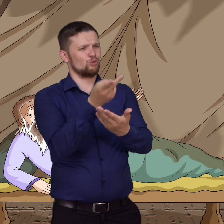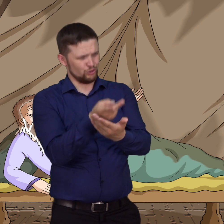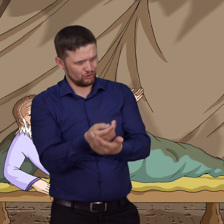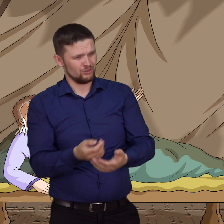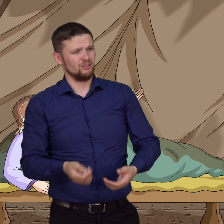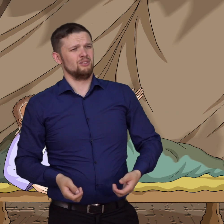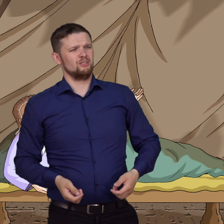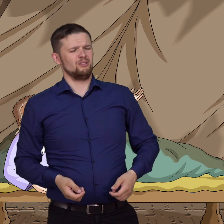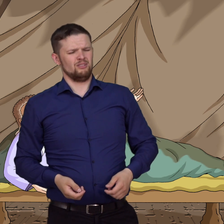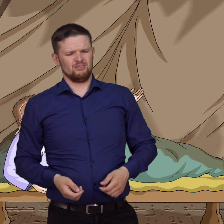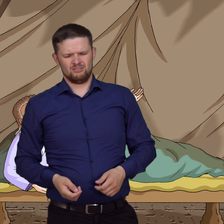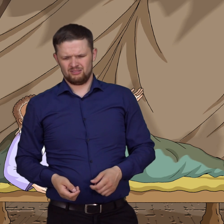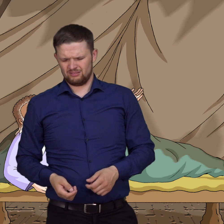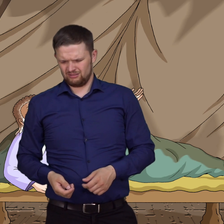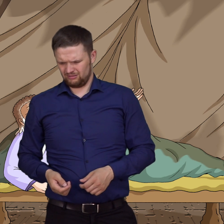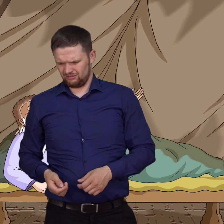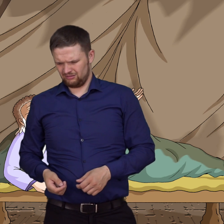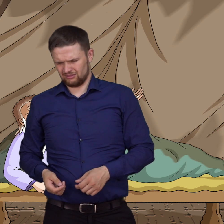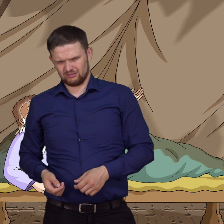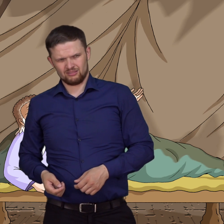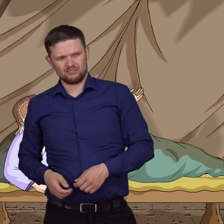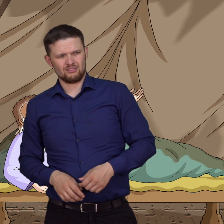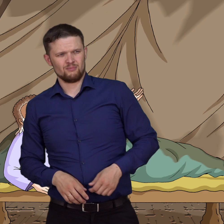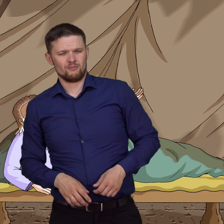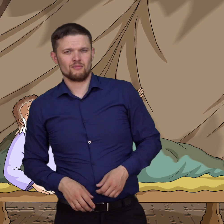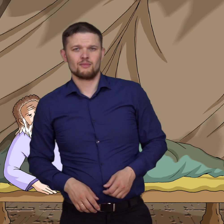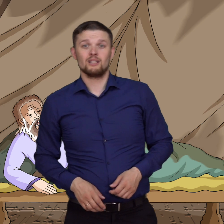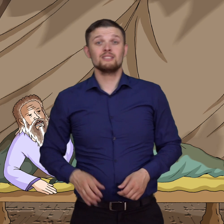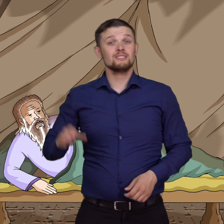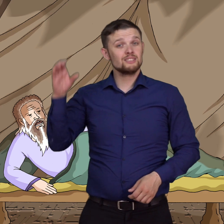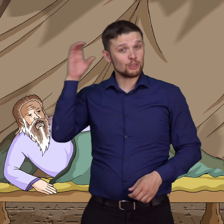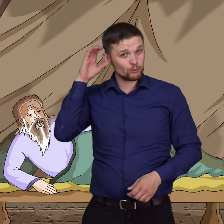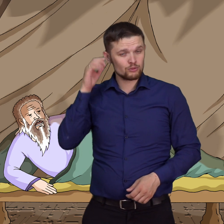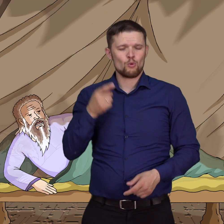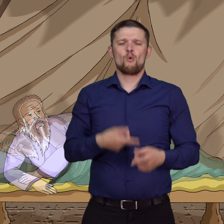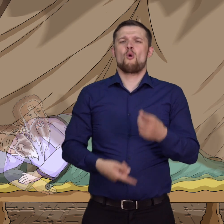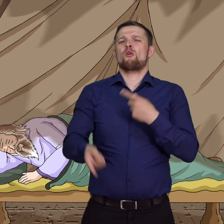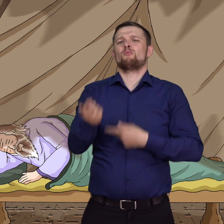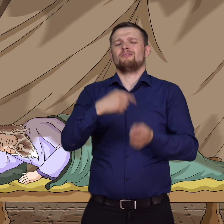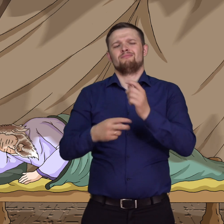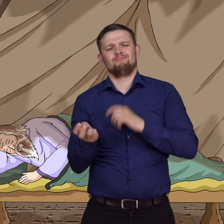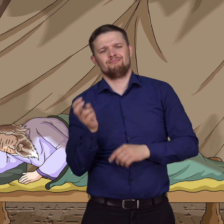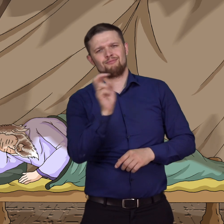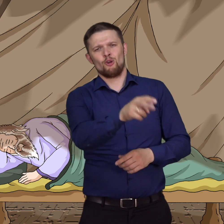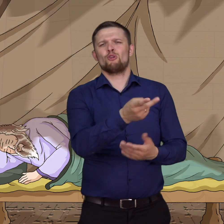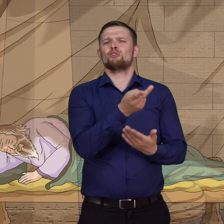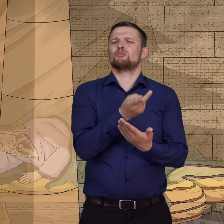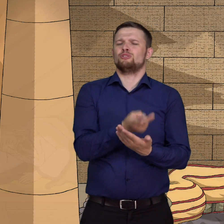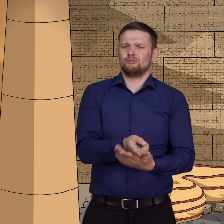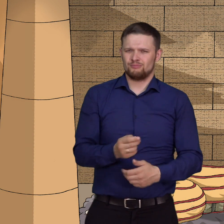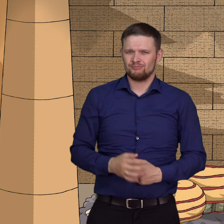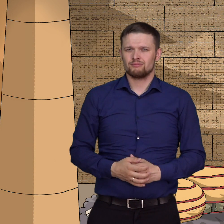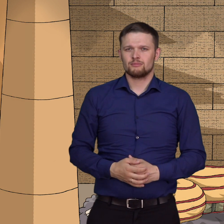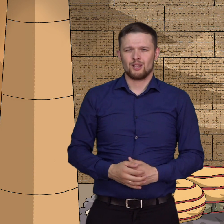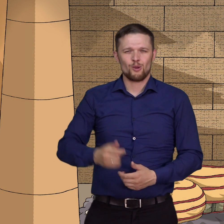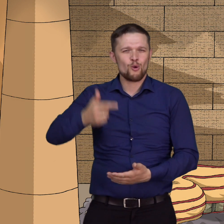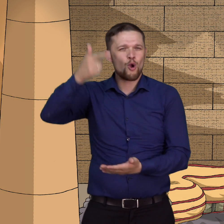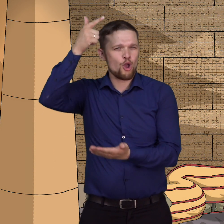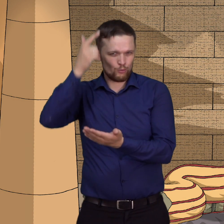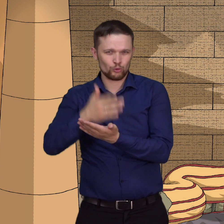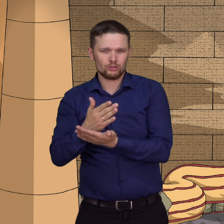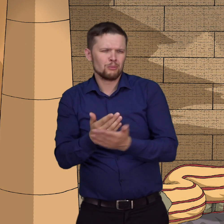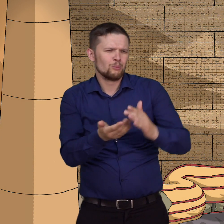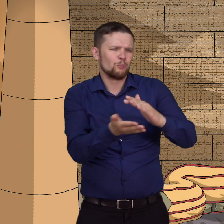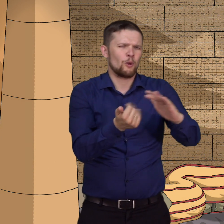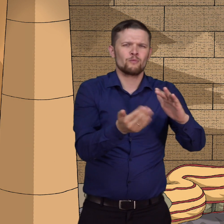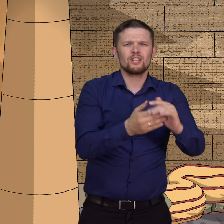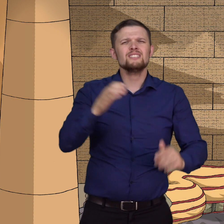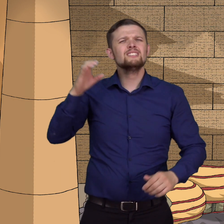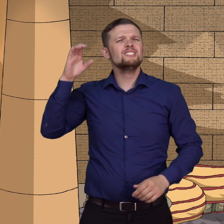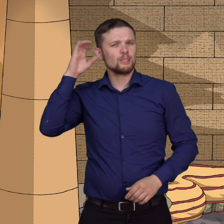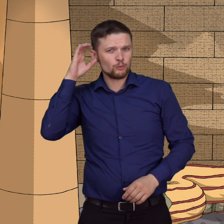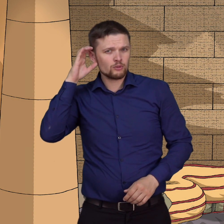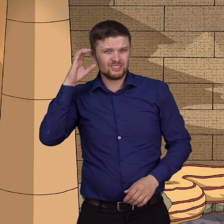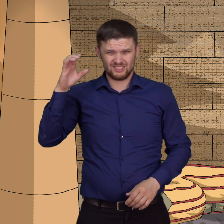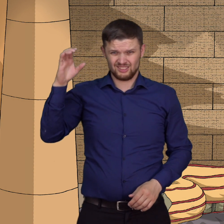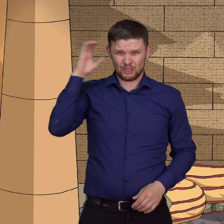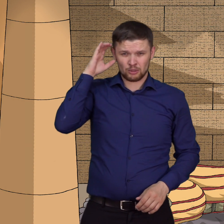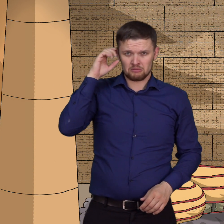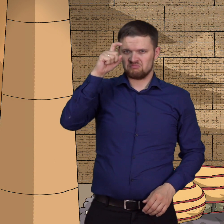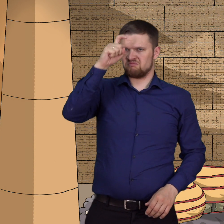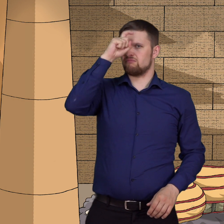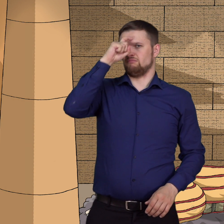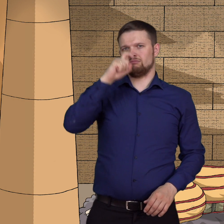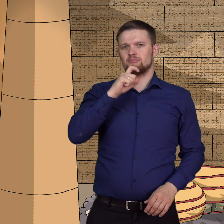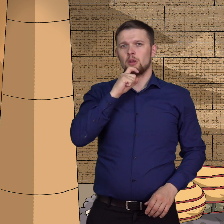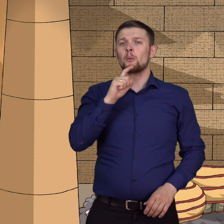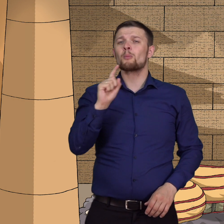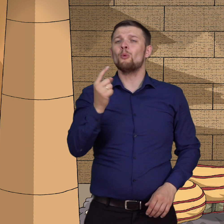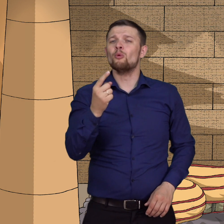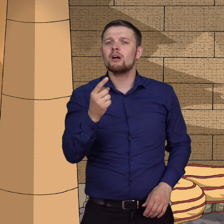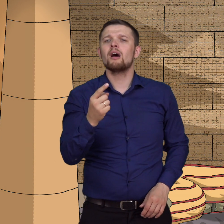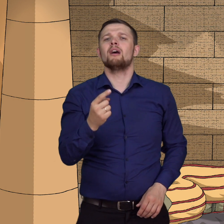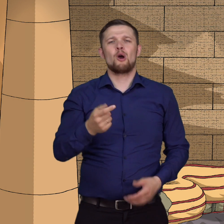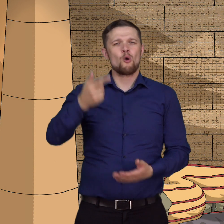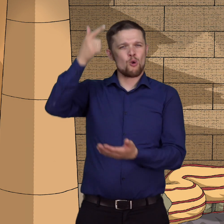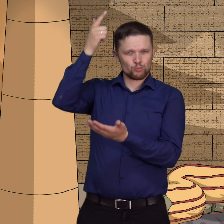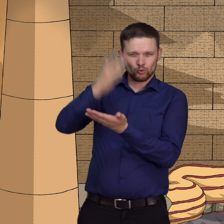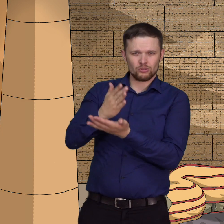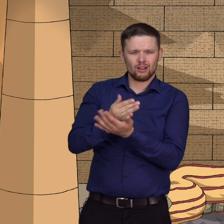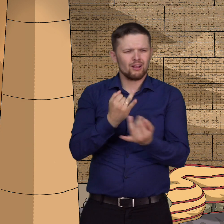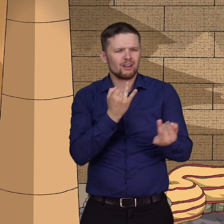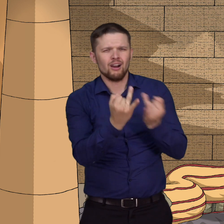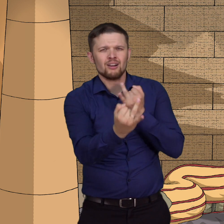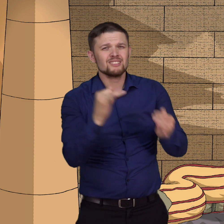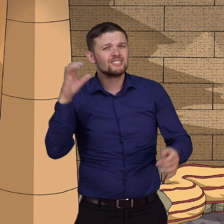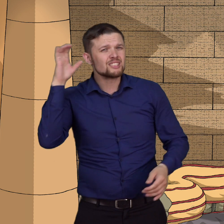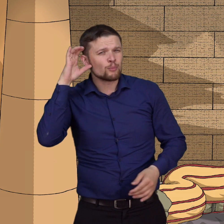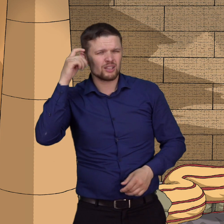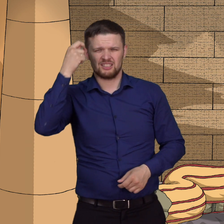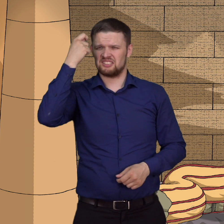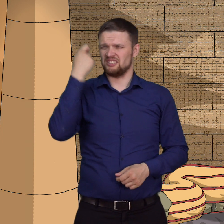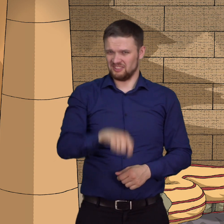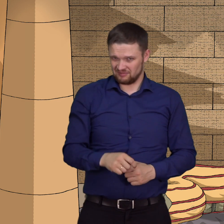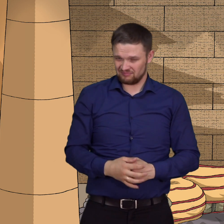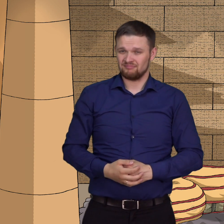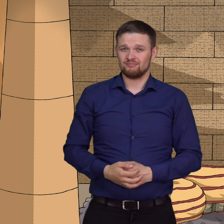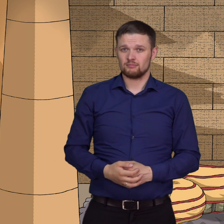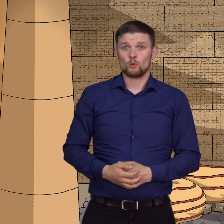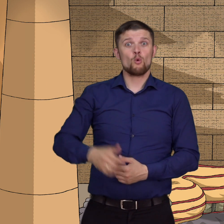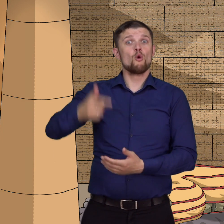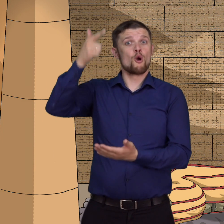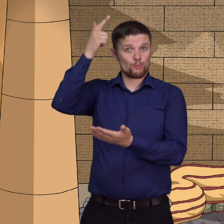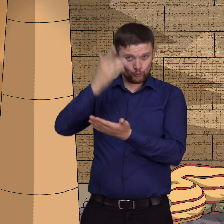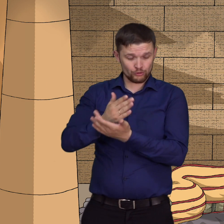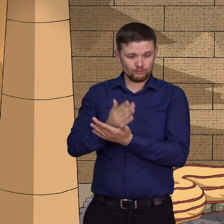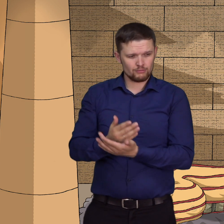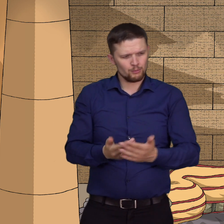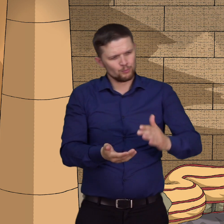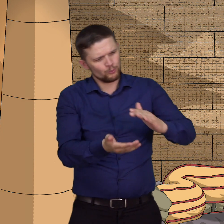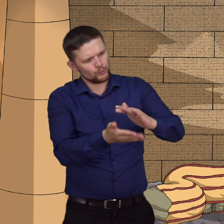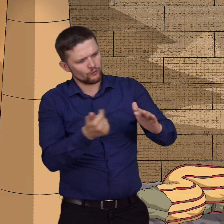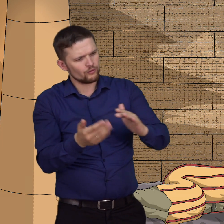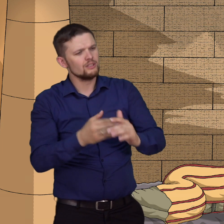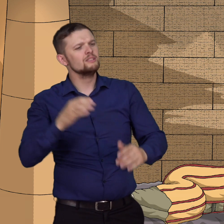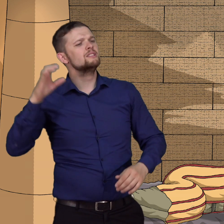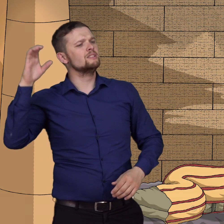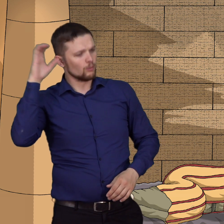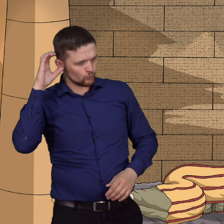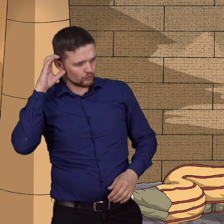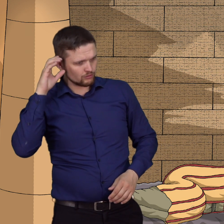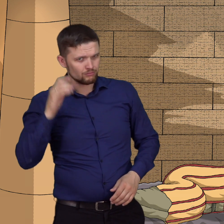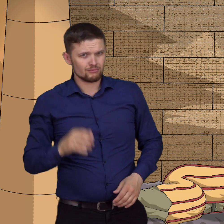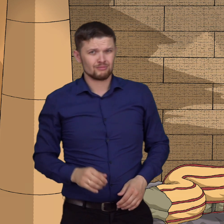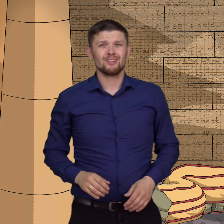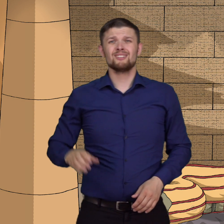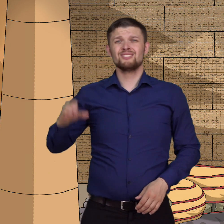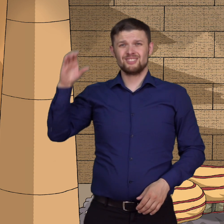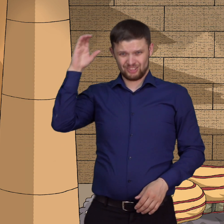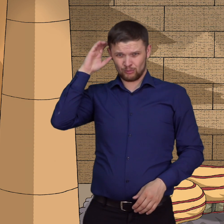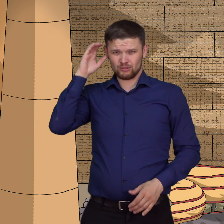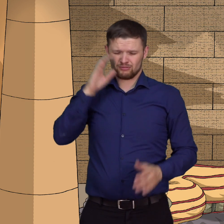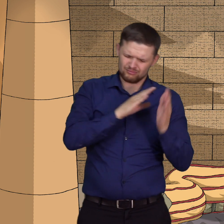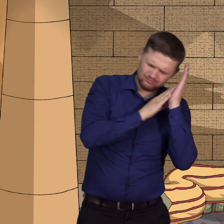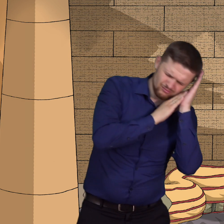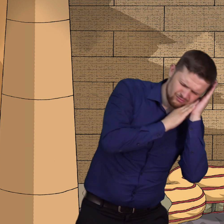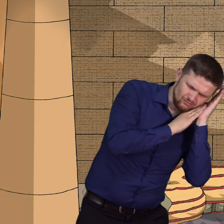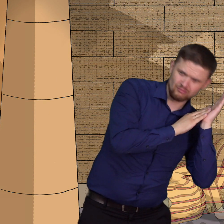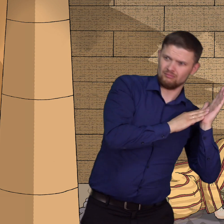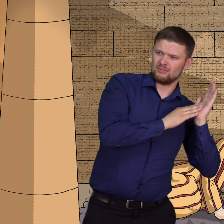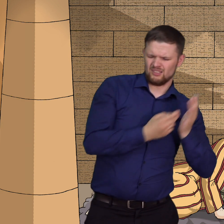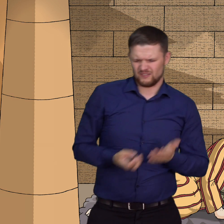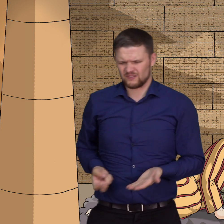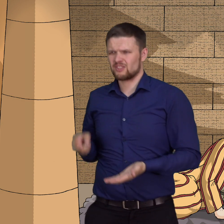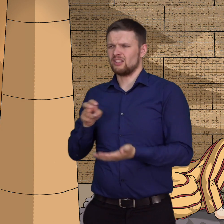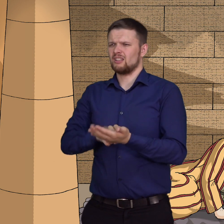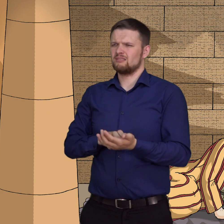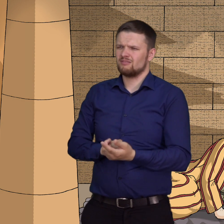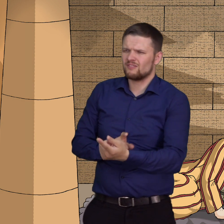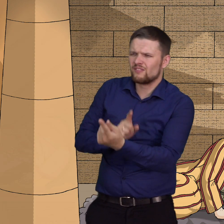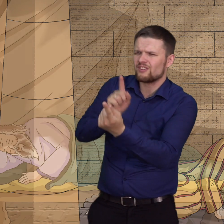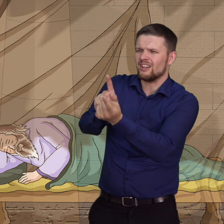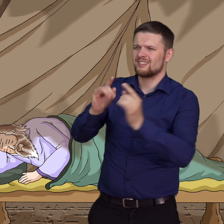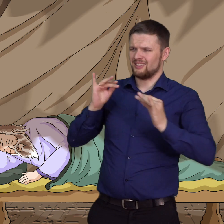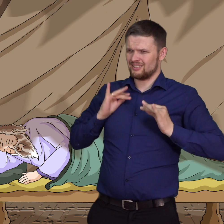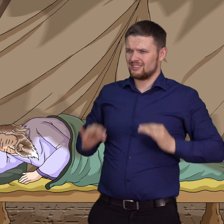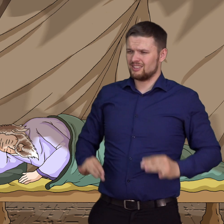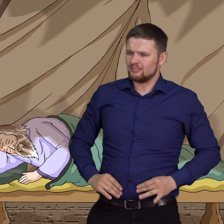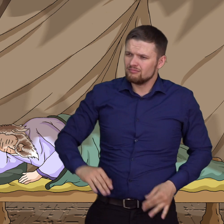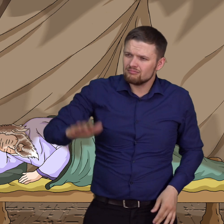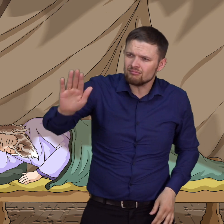Now Samuel did not yet know the LORD, because the word of the LORD had not yet been revealed to him. Once again, for the third time, the LORD called to Samuel.